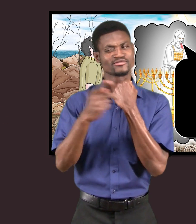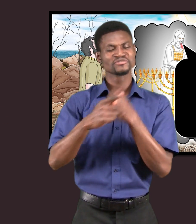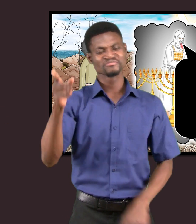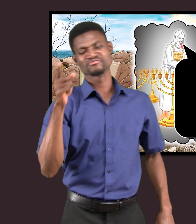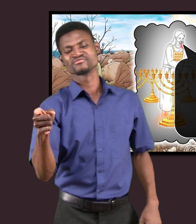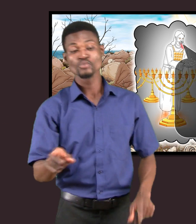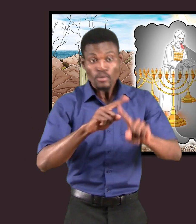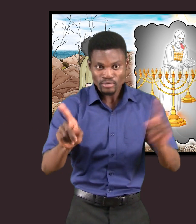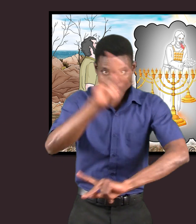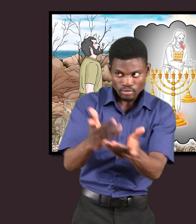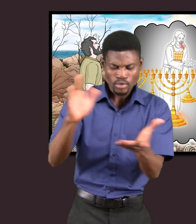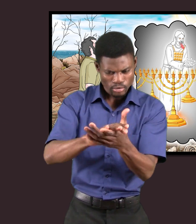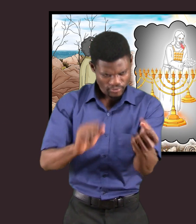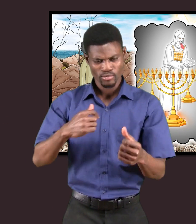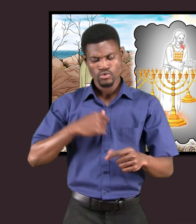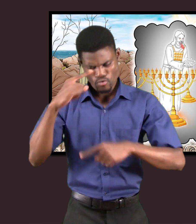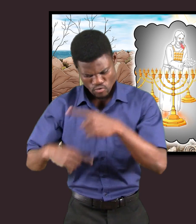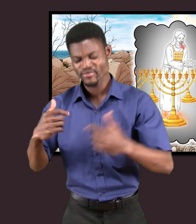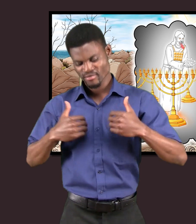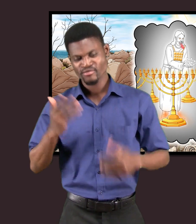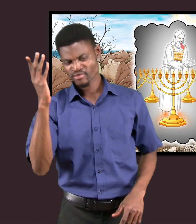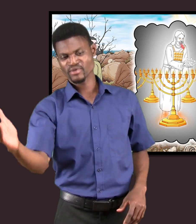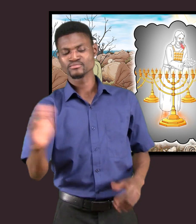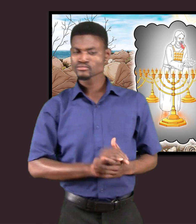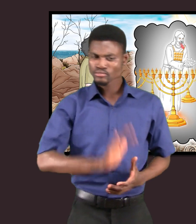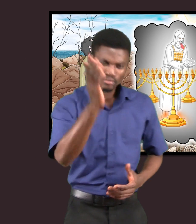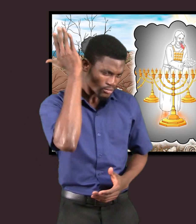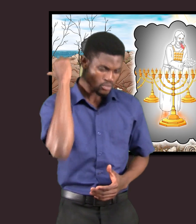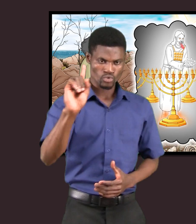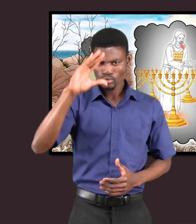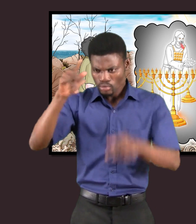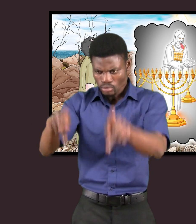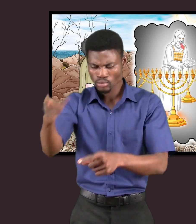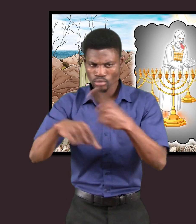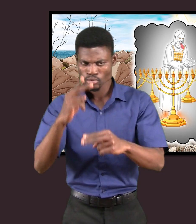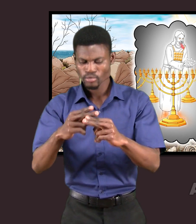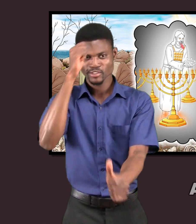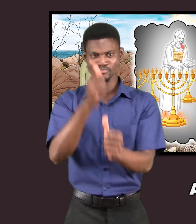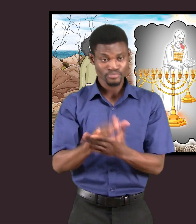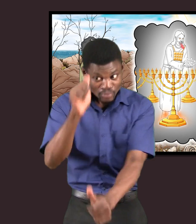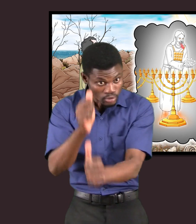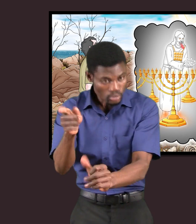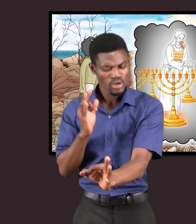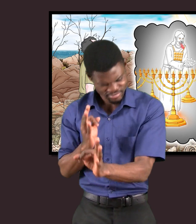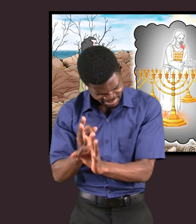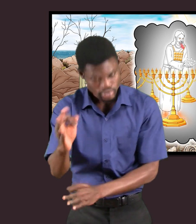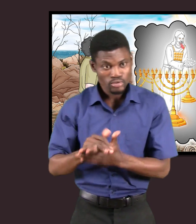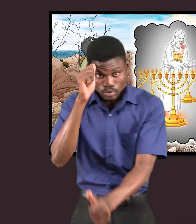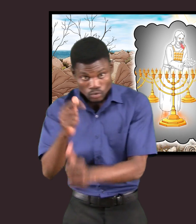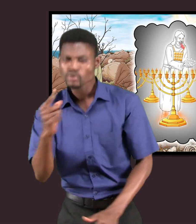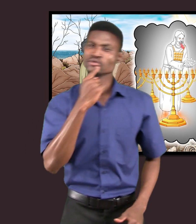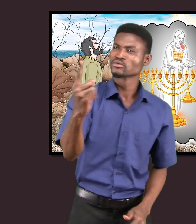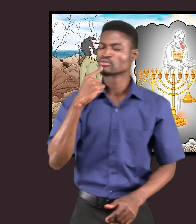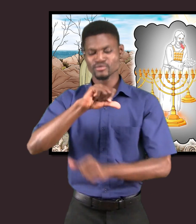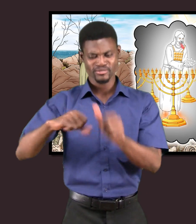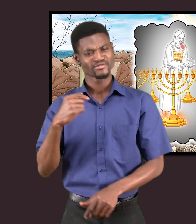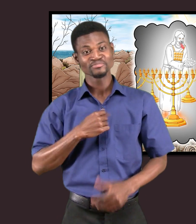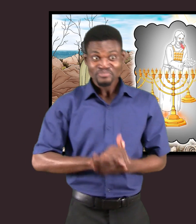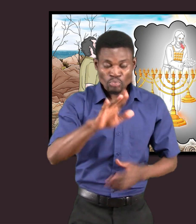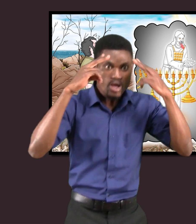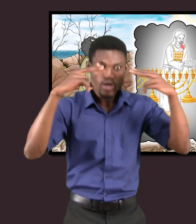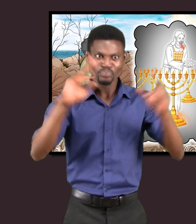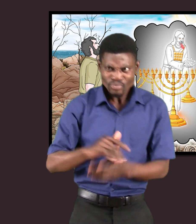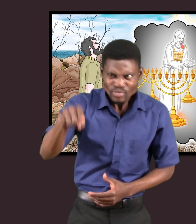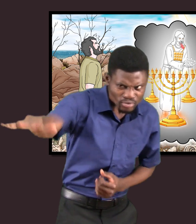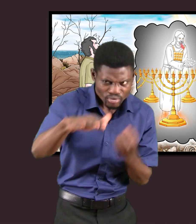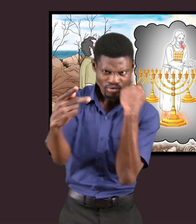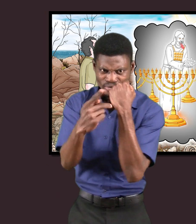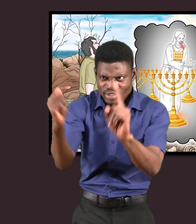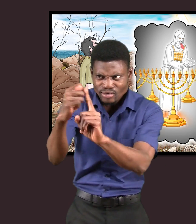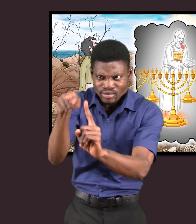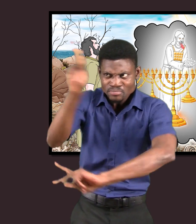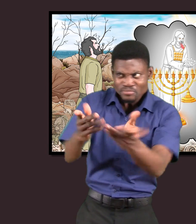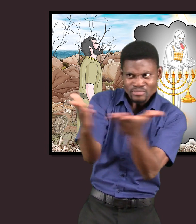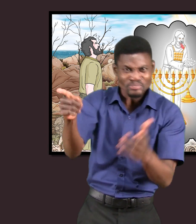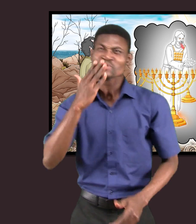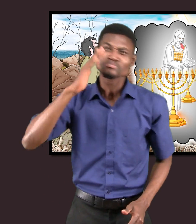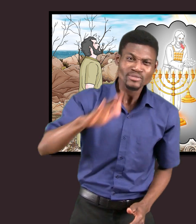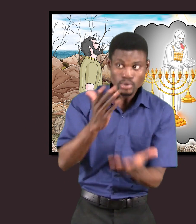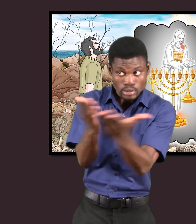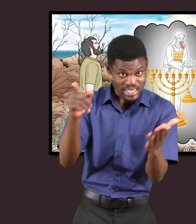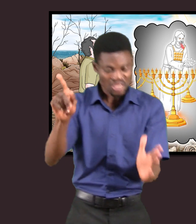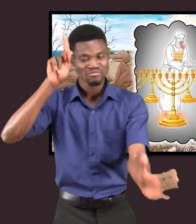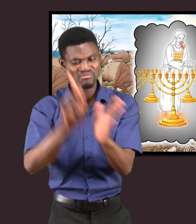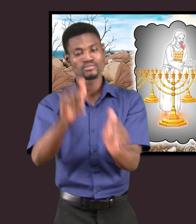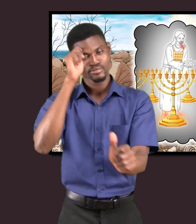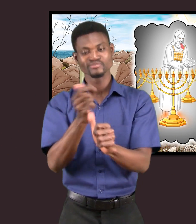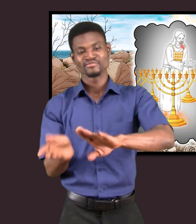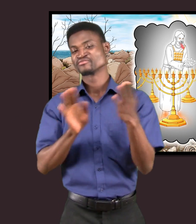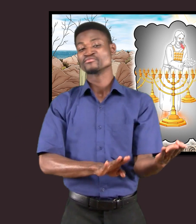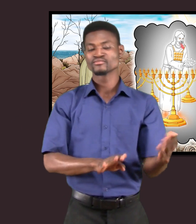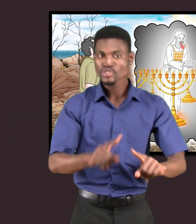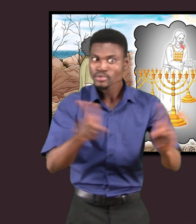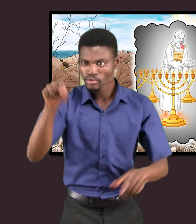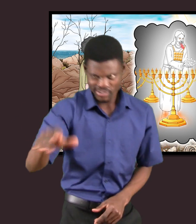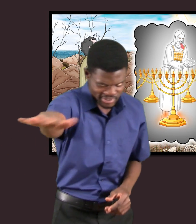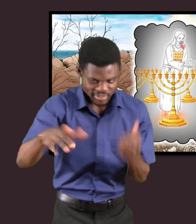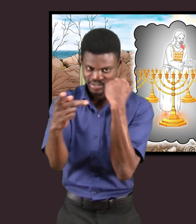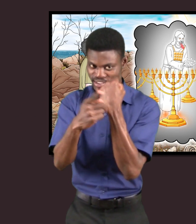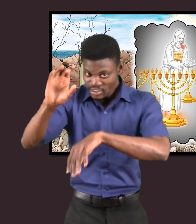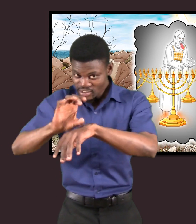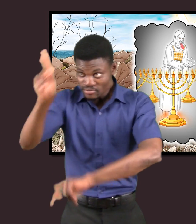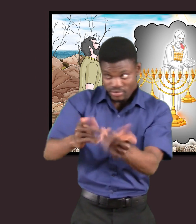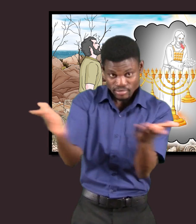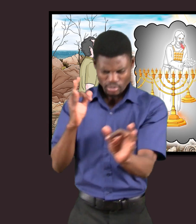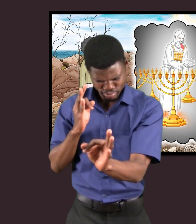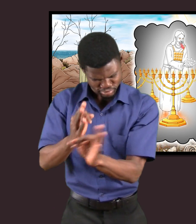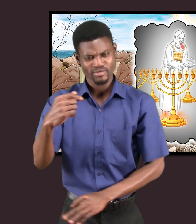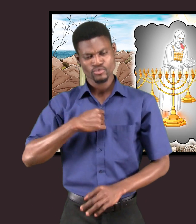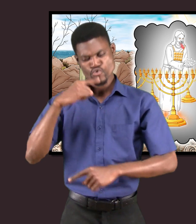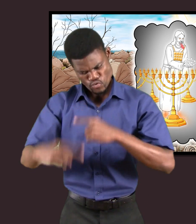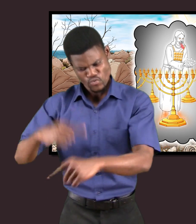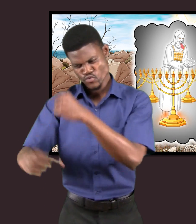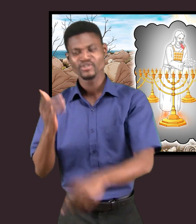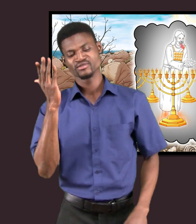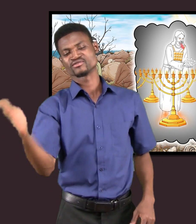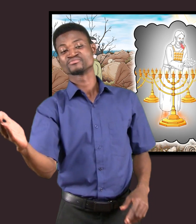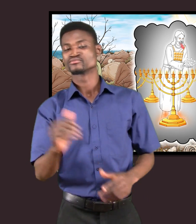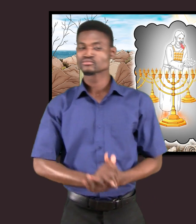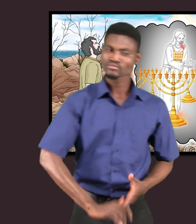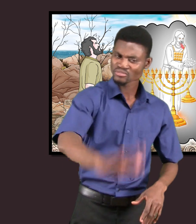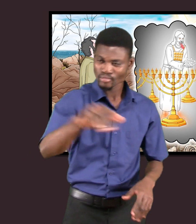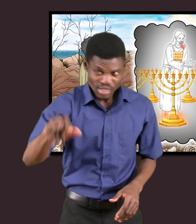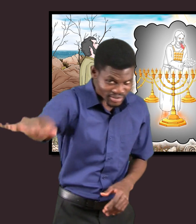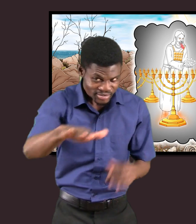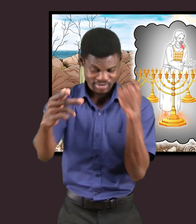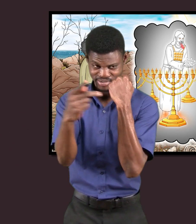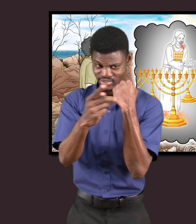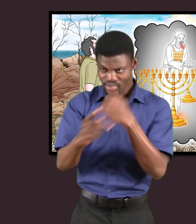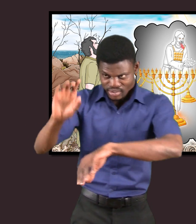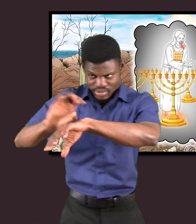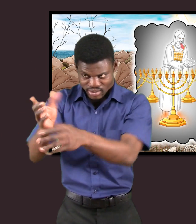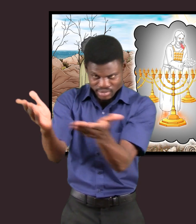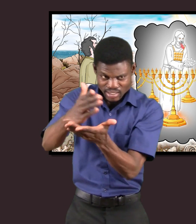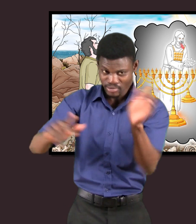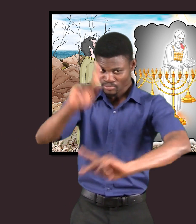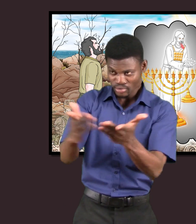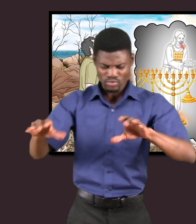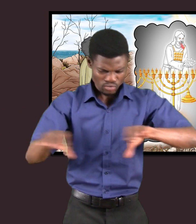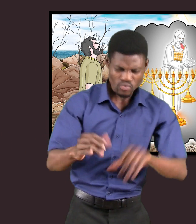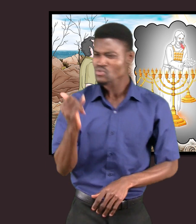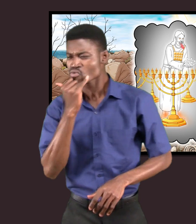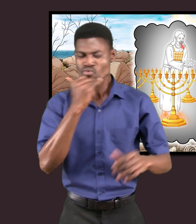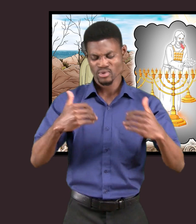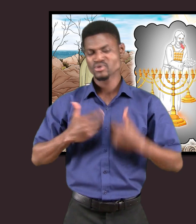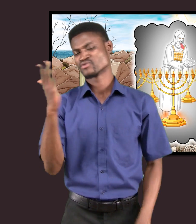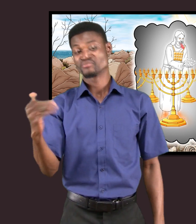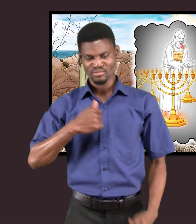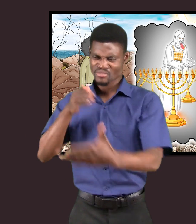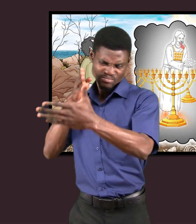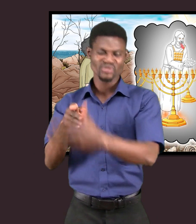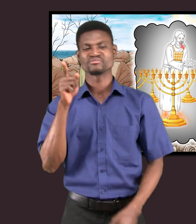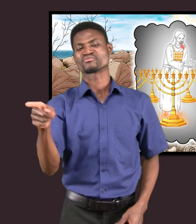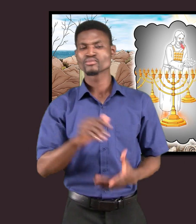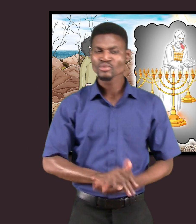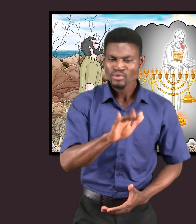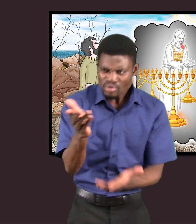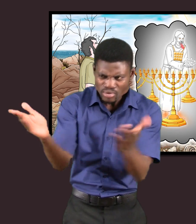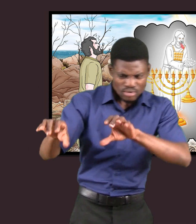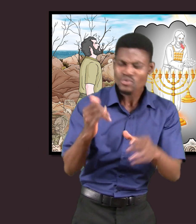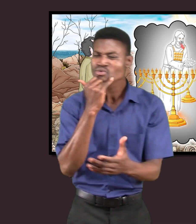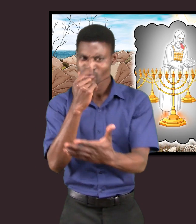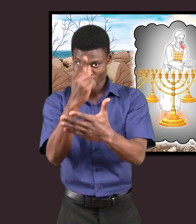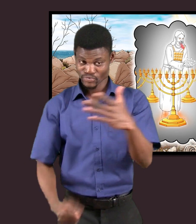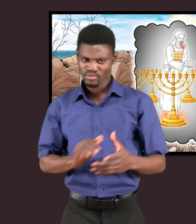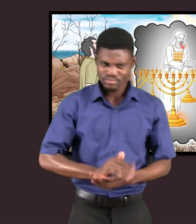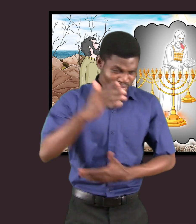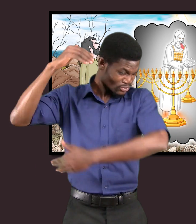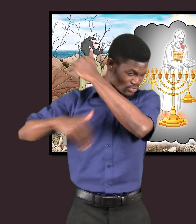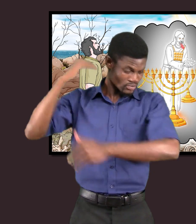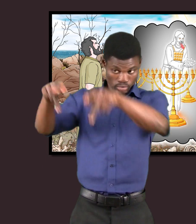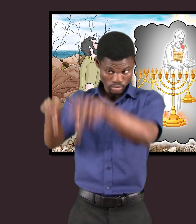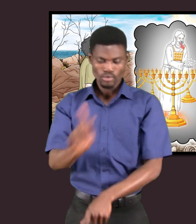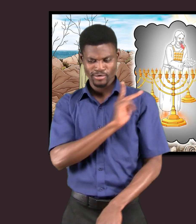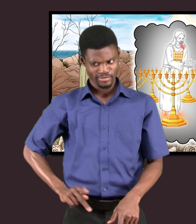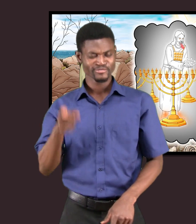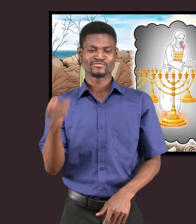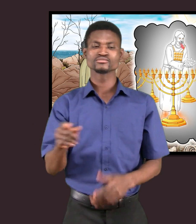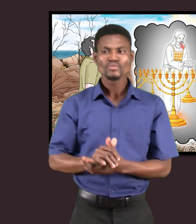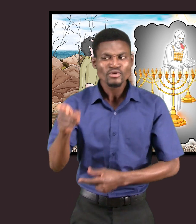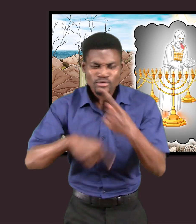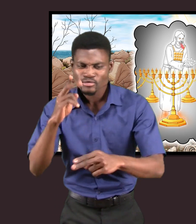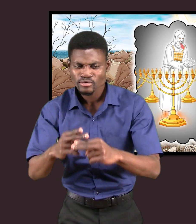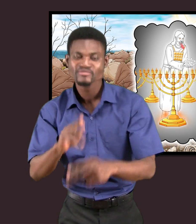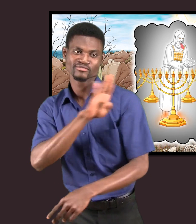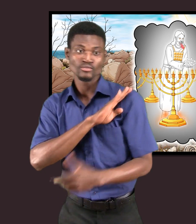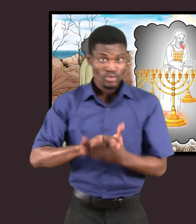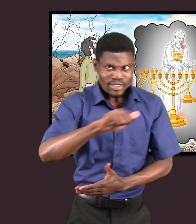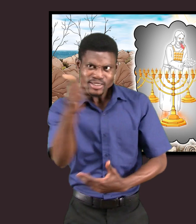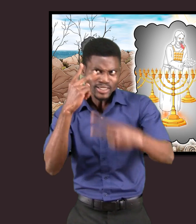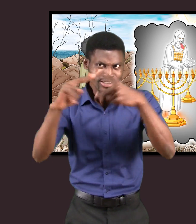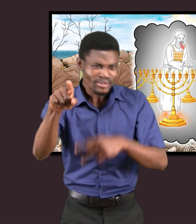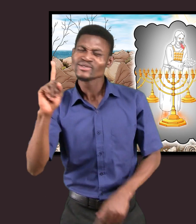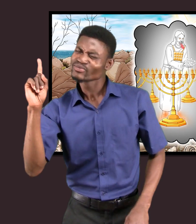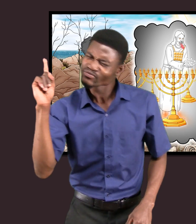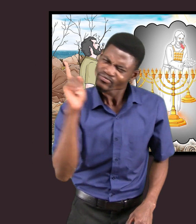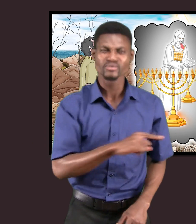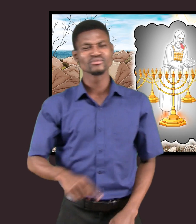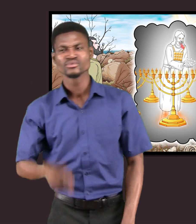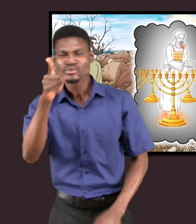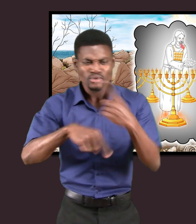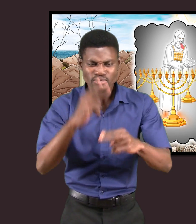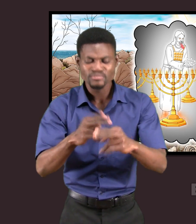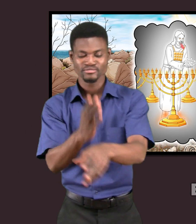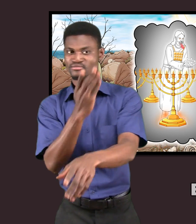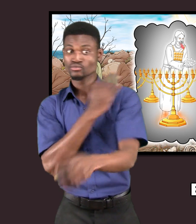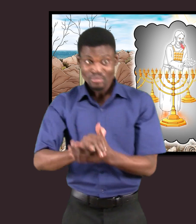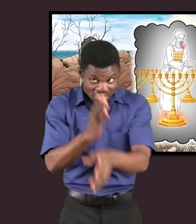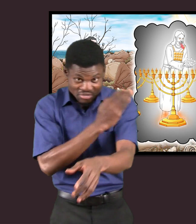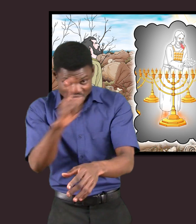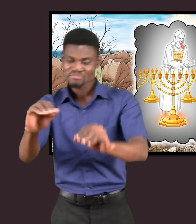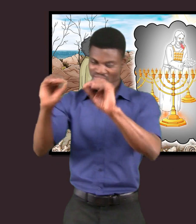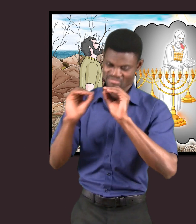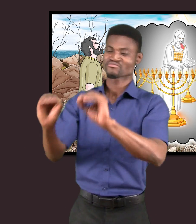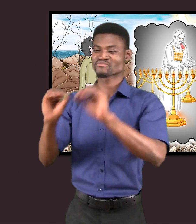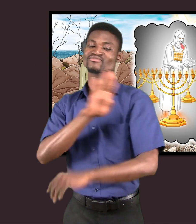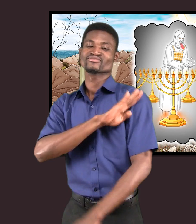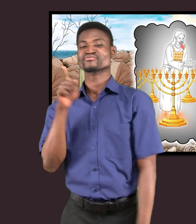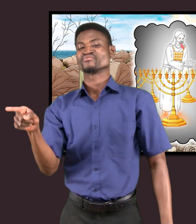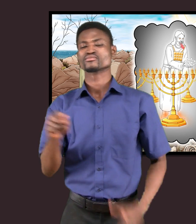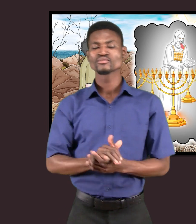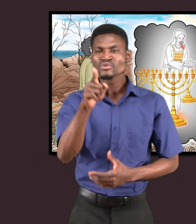Yet you have held fast to My name and have not denied your faith in Me, even in the day when My faithful witness Antipas was killed among you, where Satan dwells.